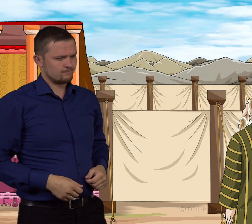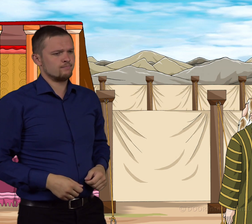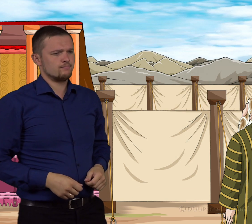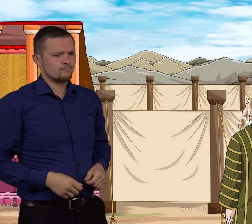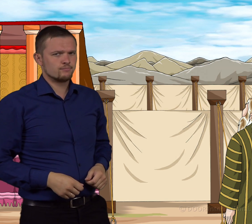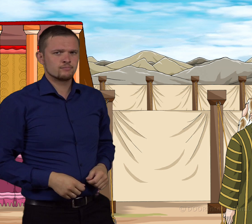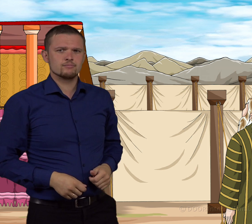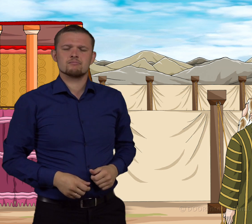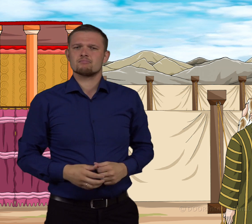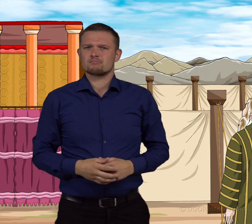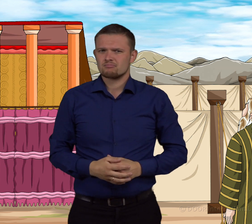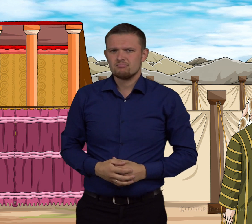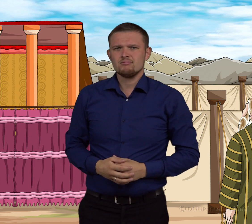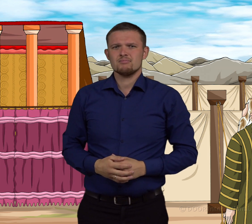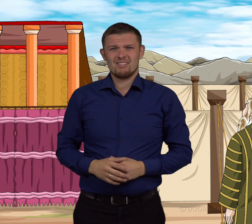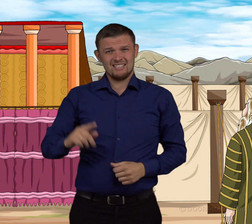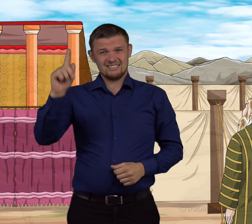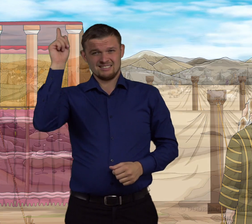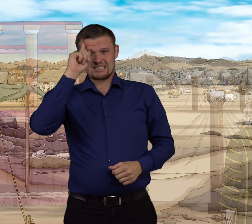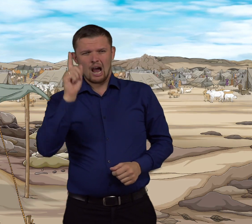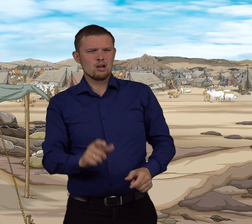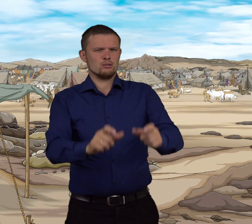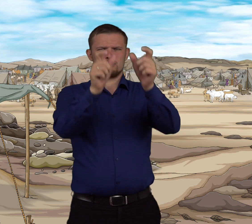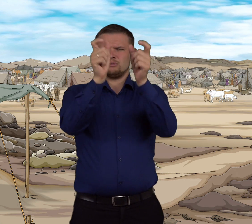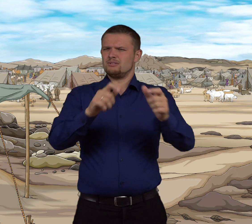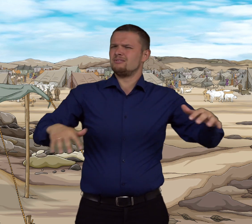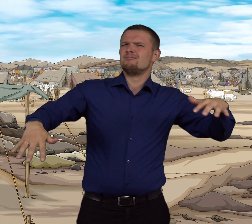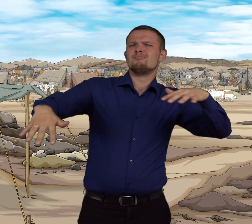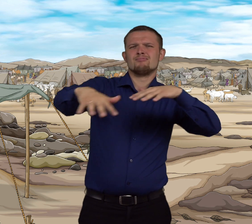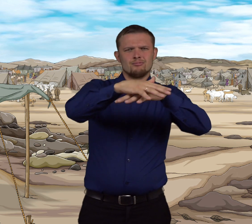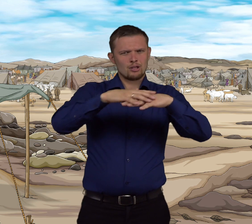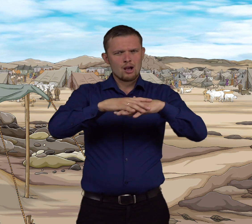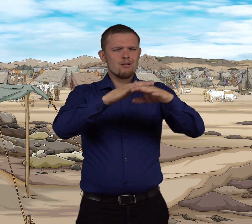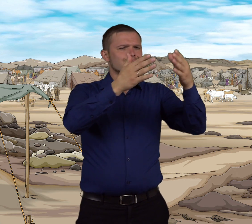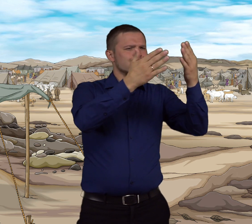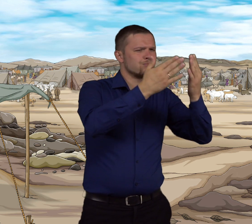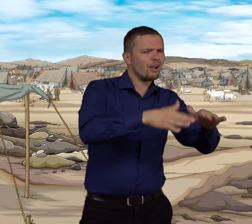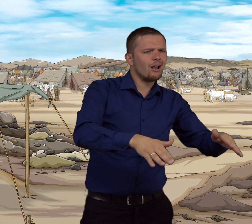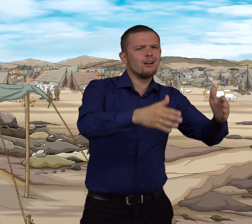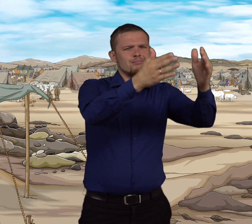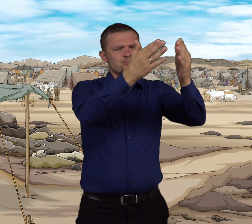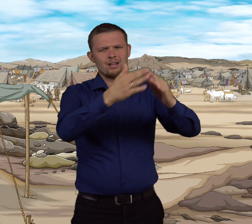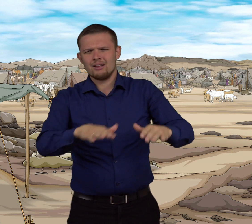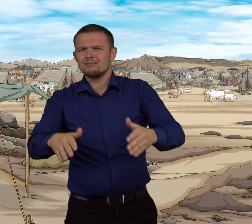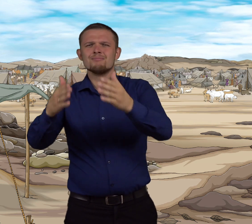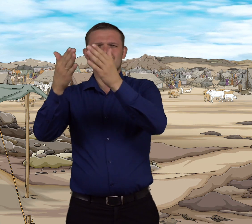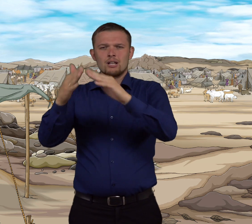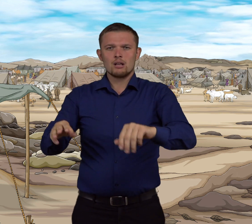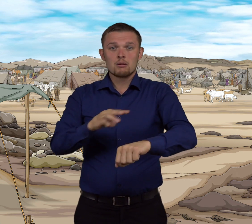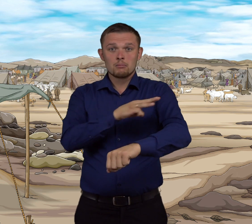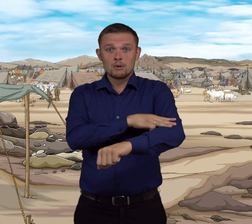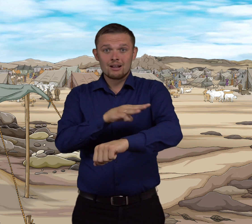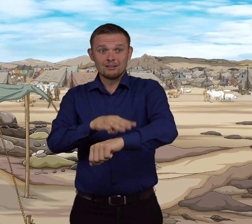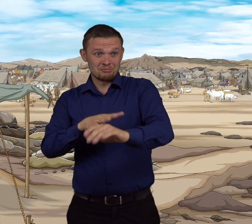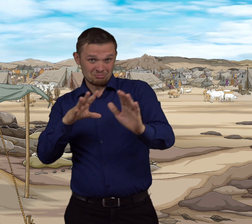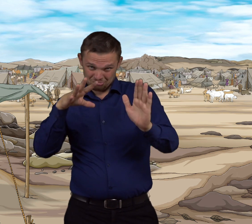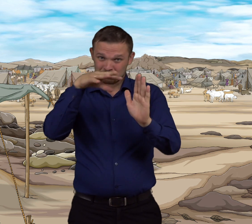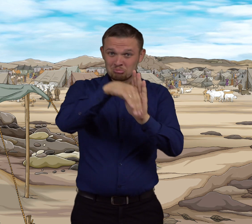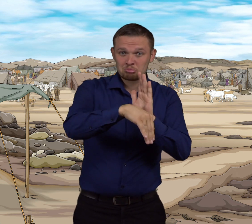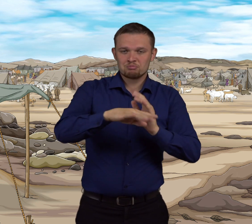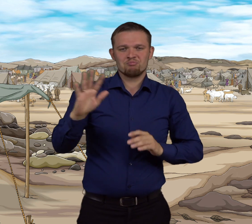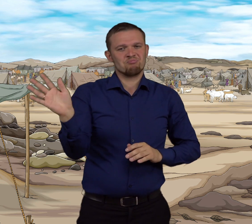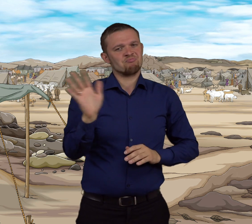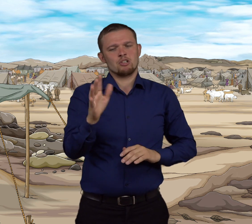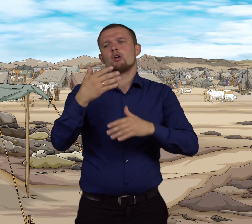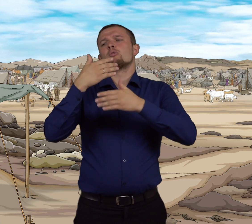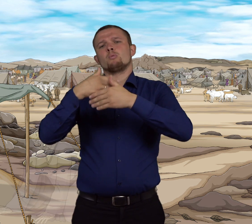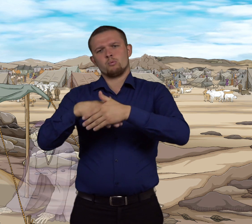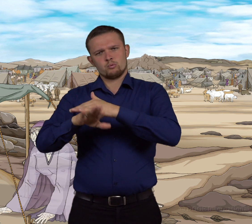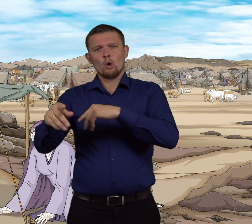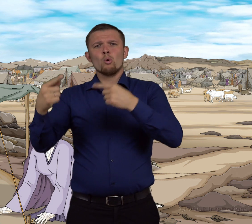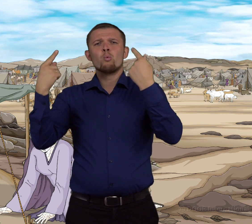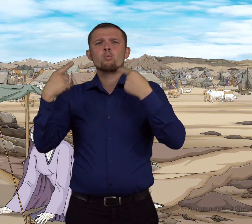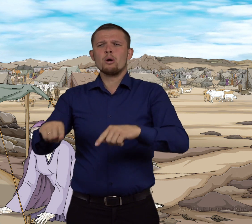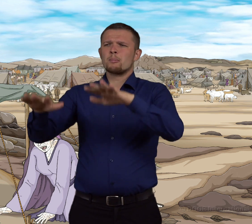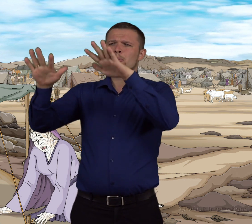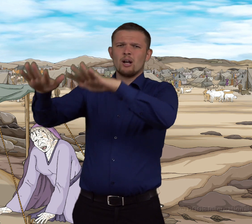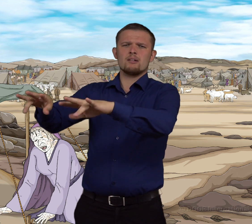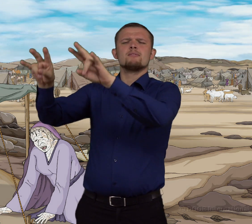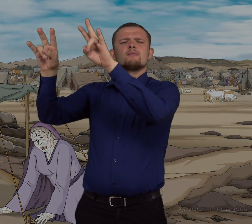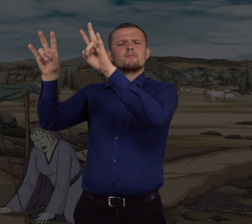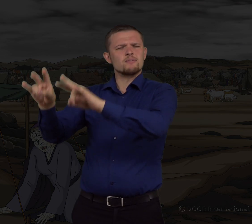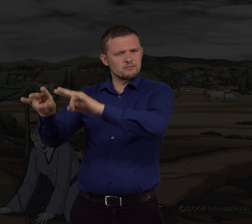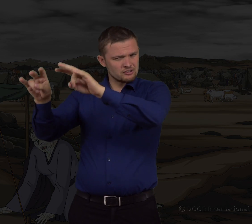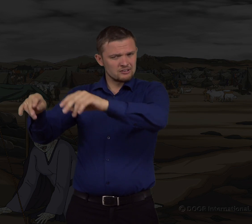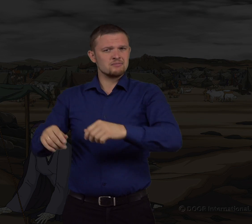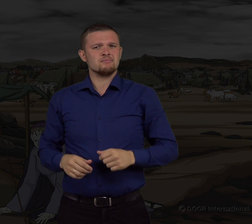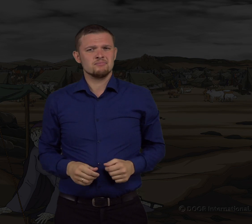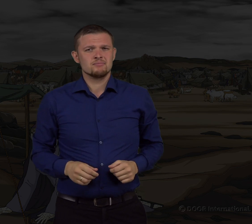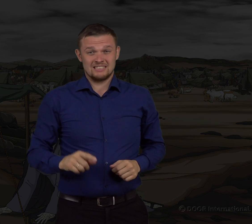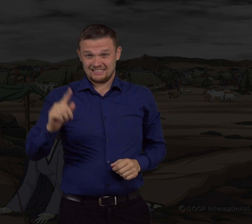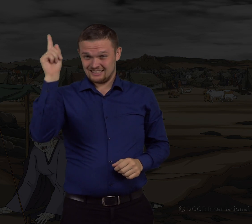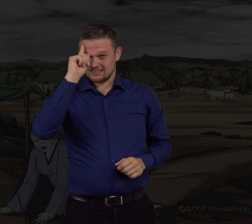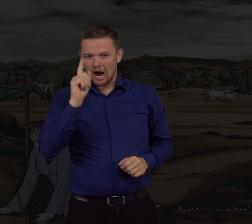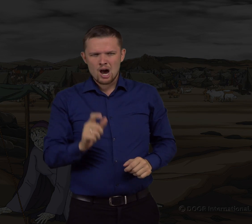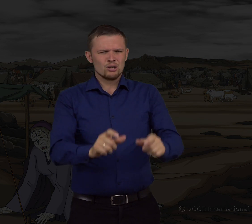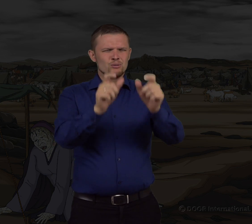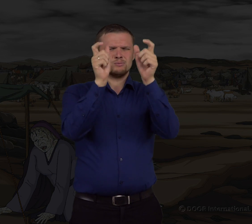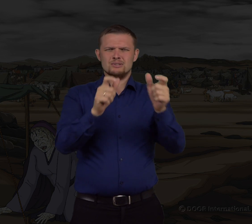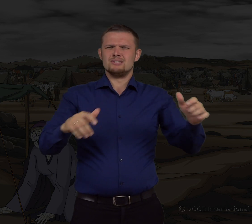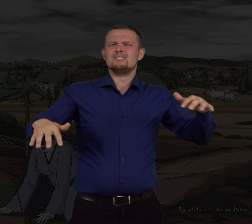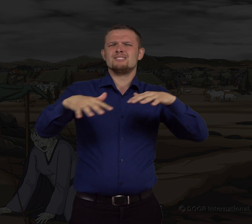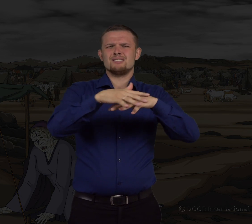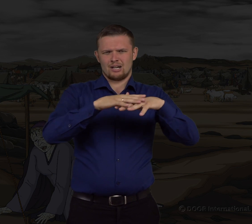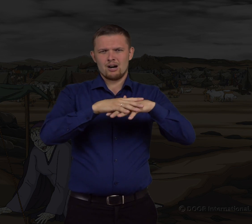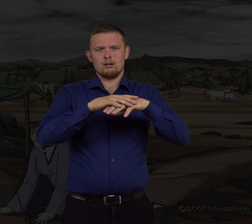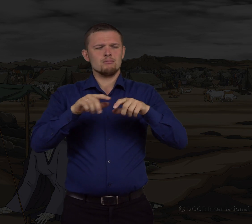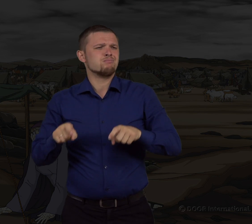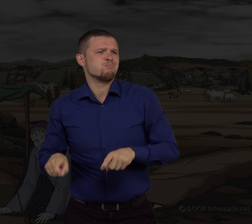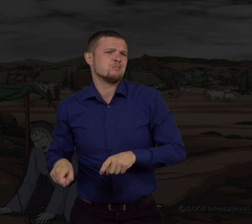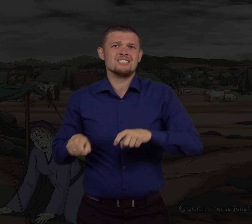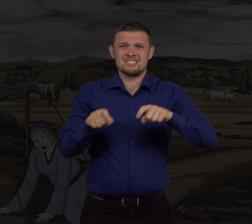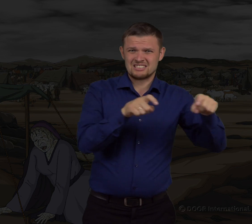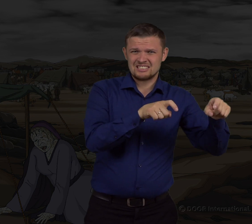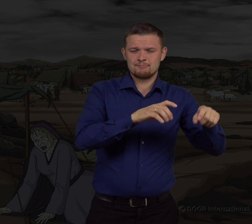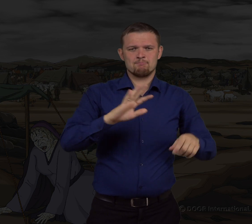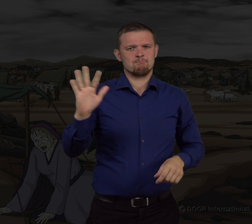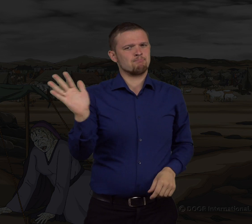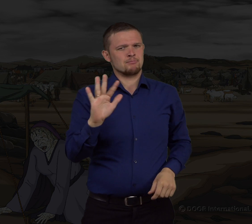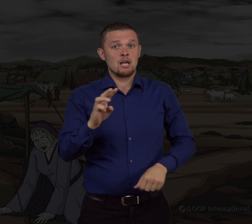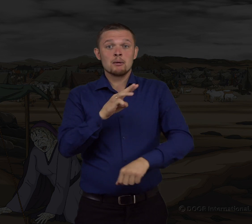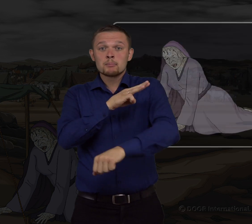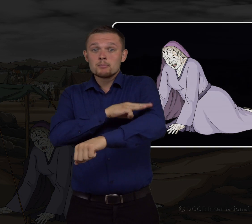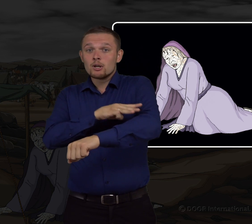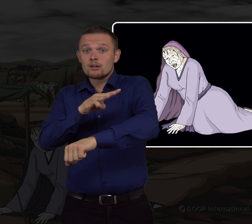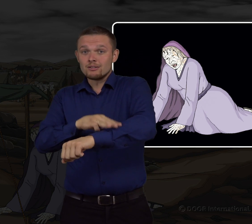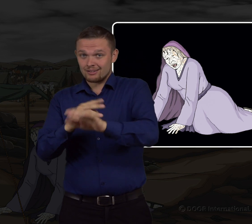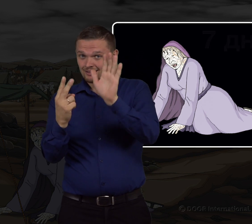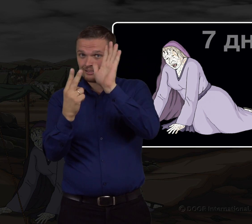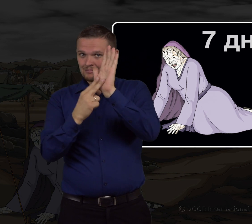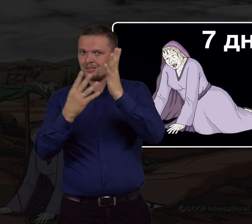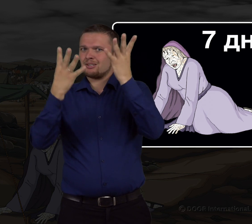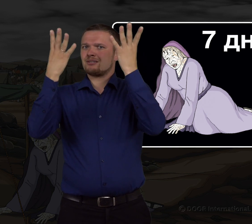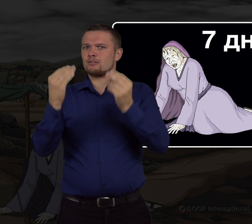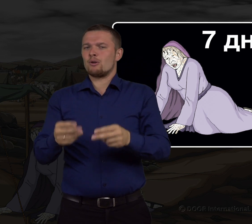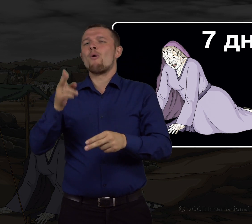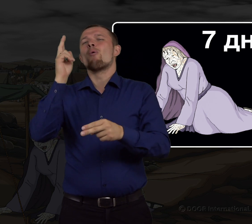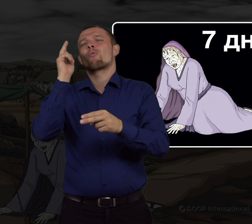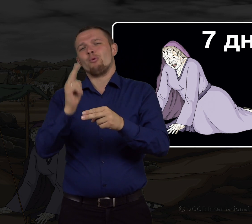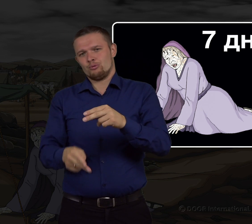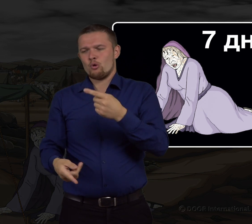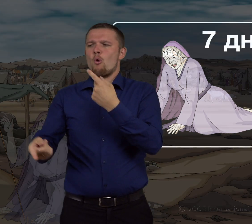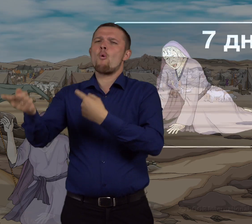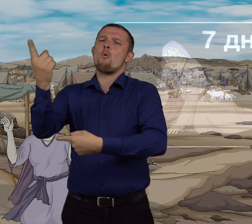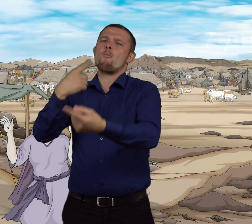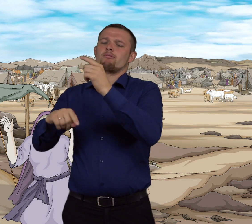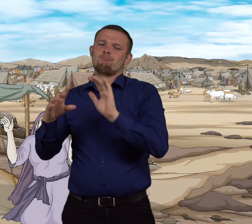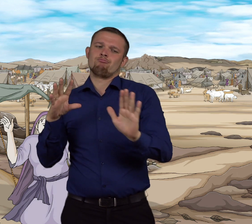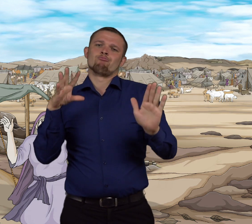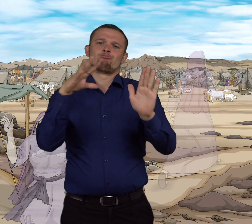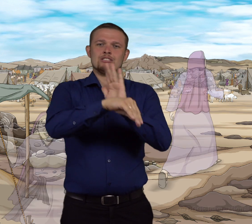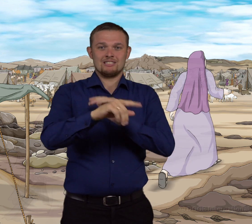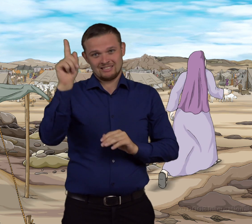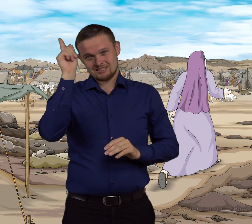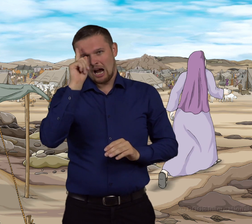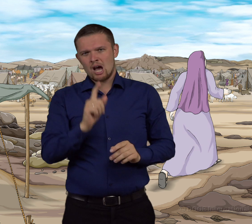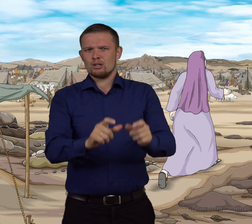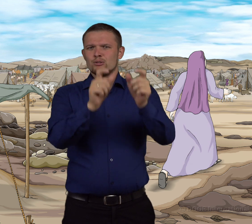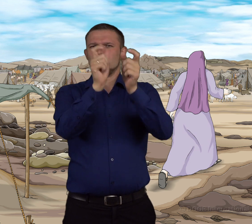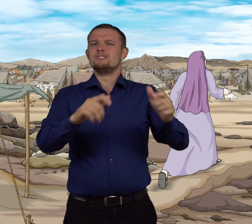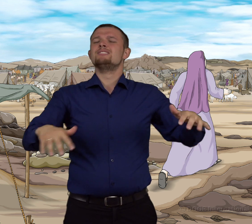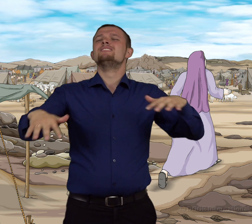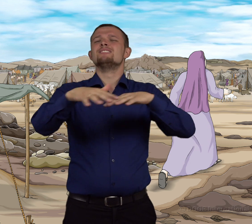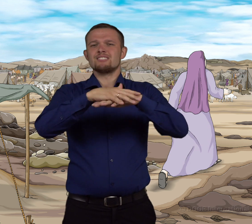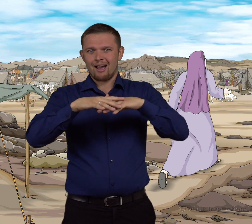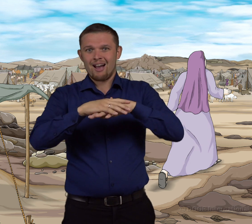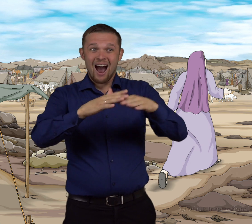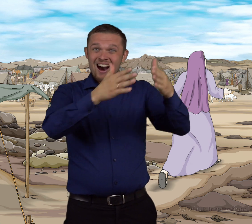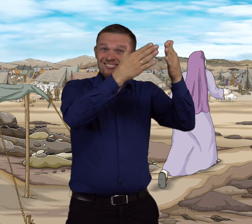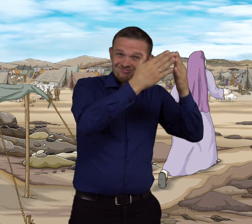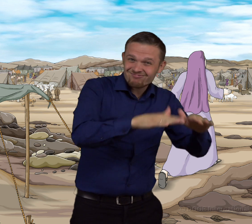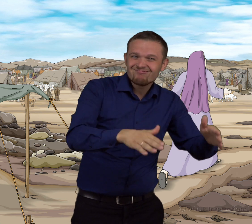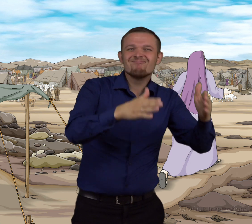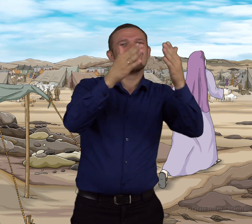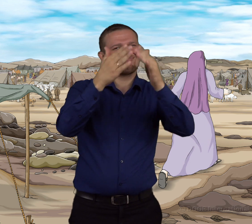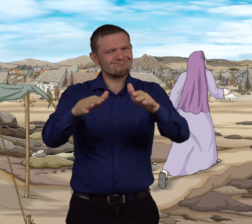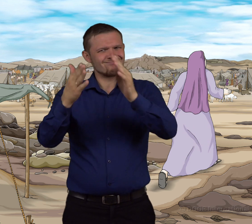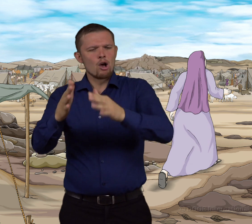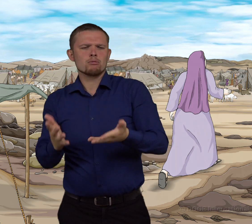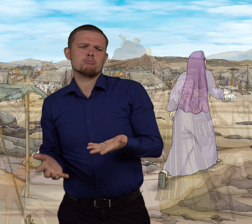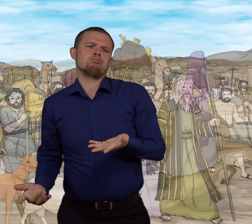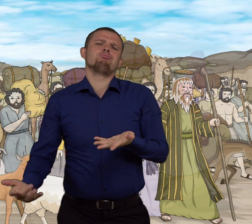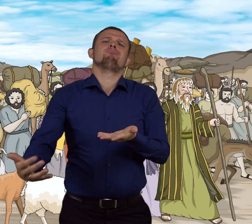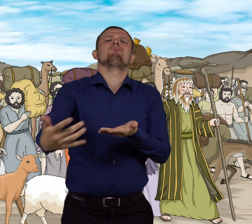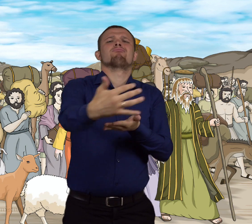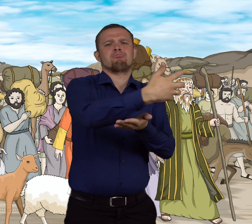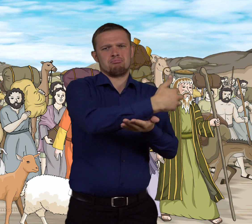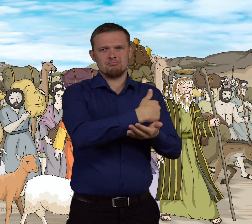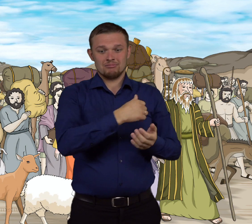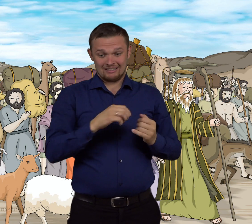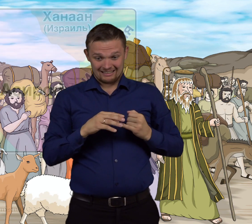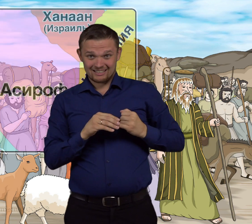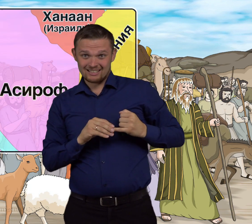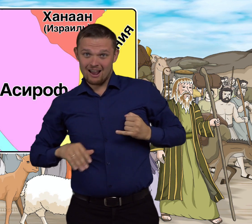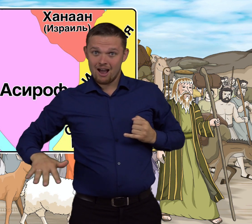So Miriam was confined outside the camp for seven days, and the people did not move on until she was brought in again.